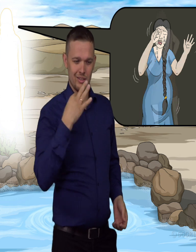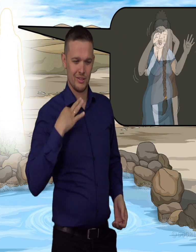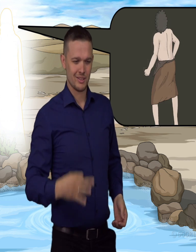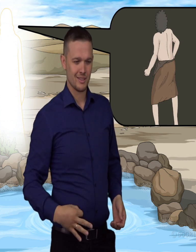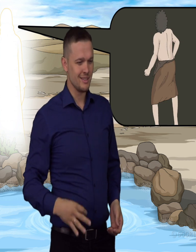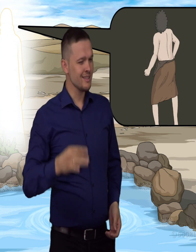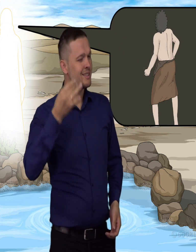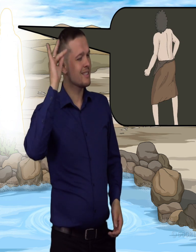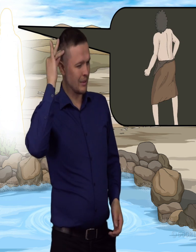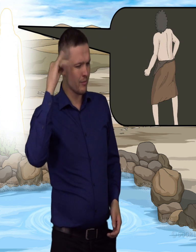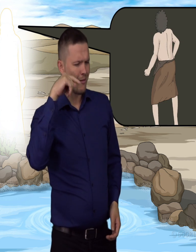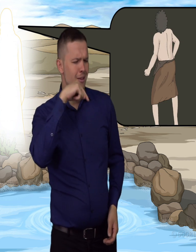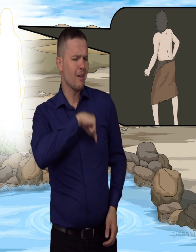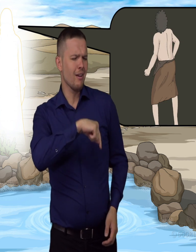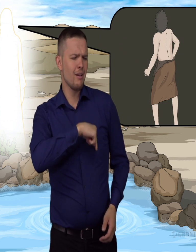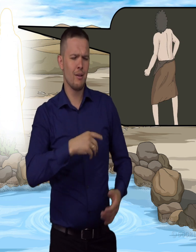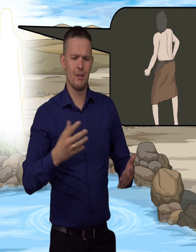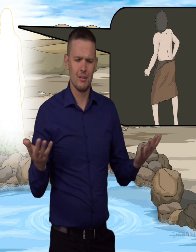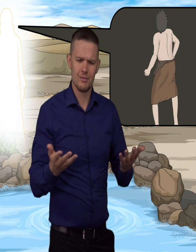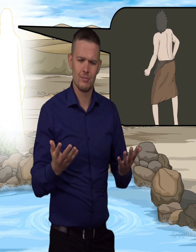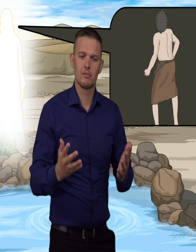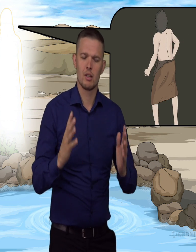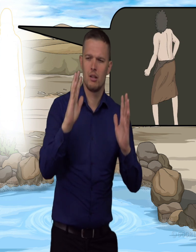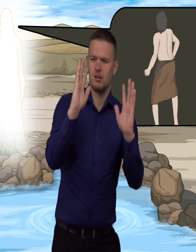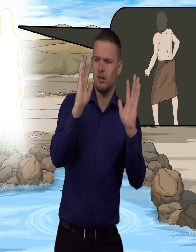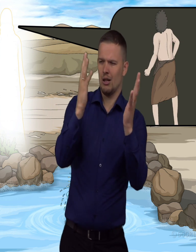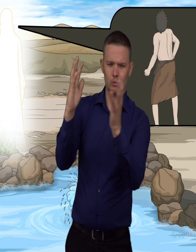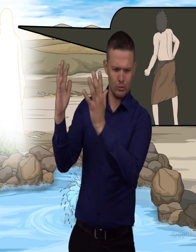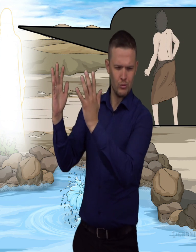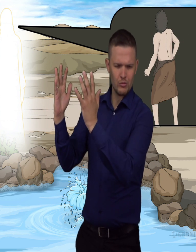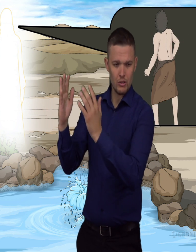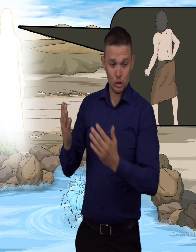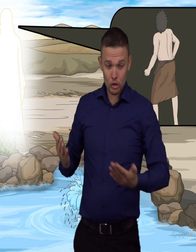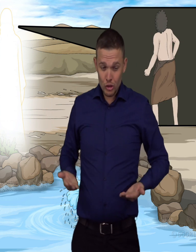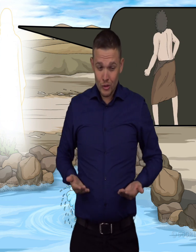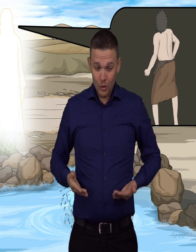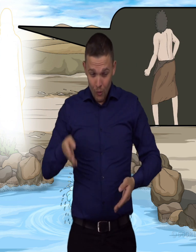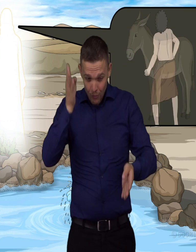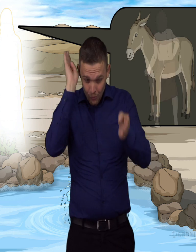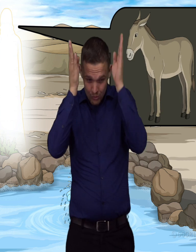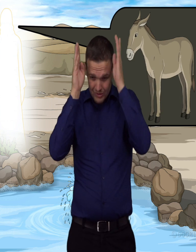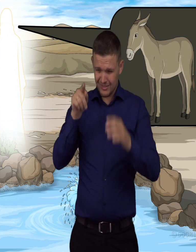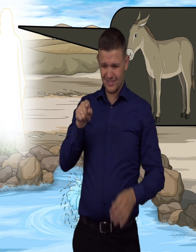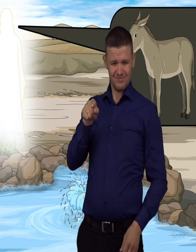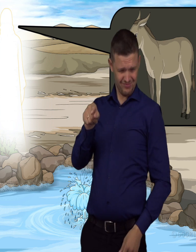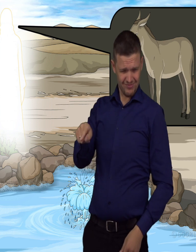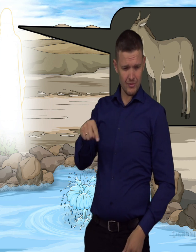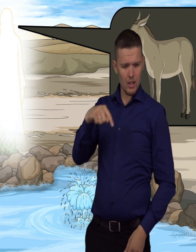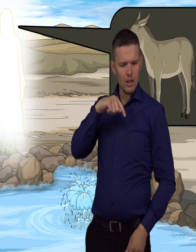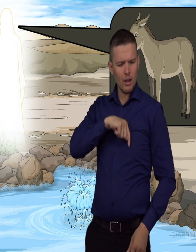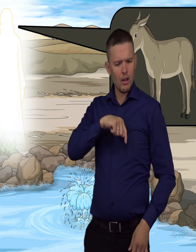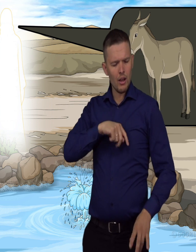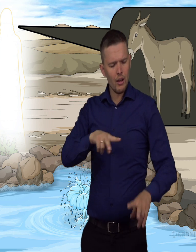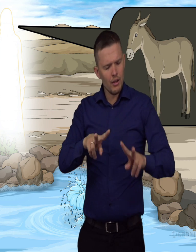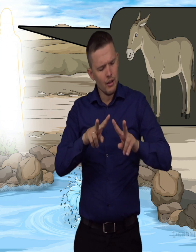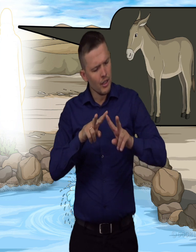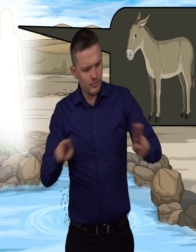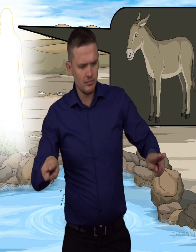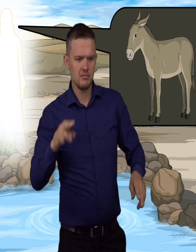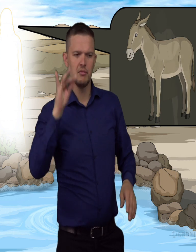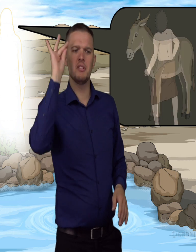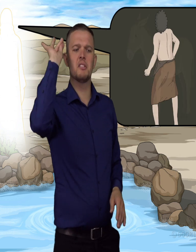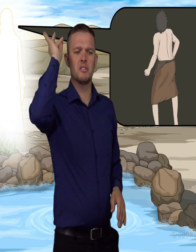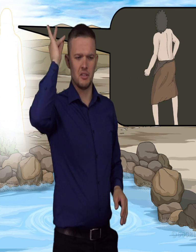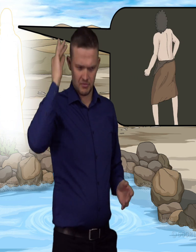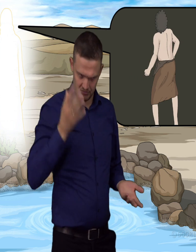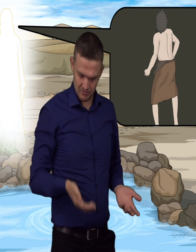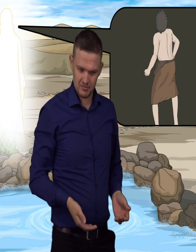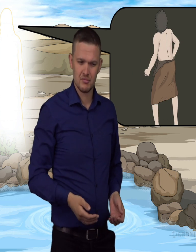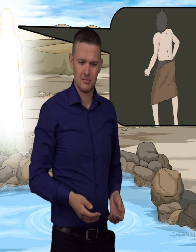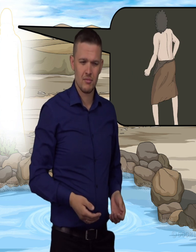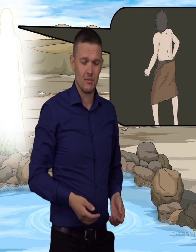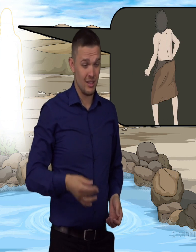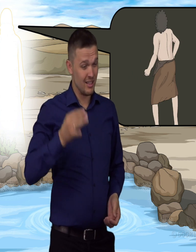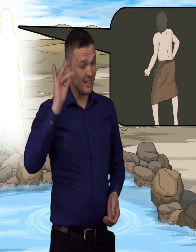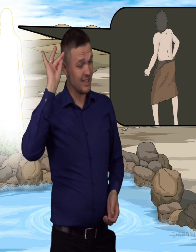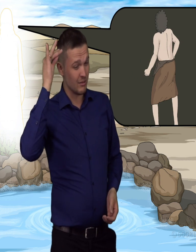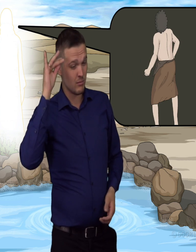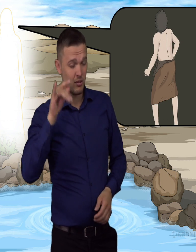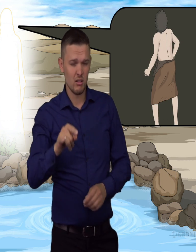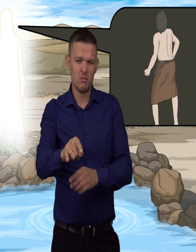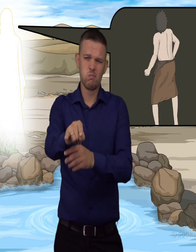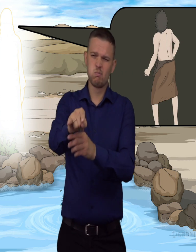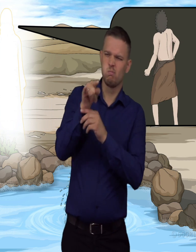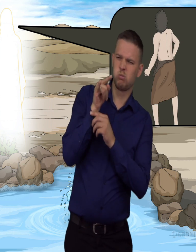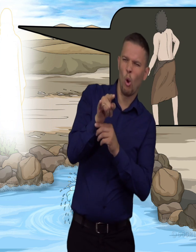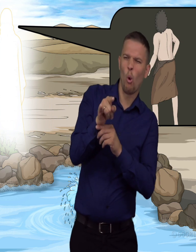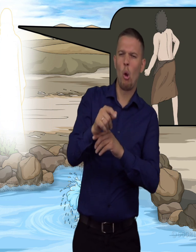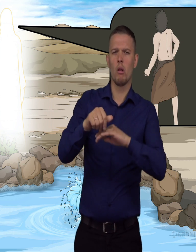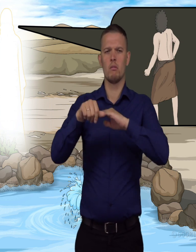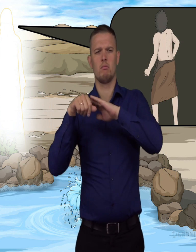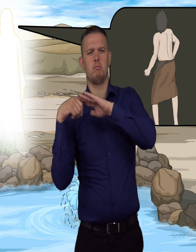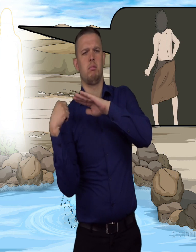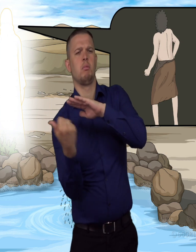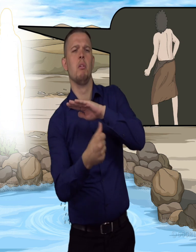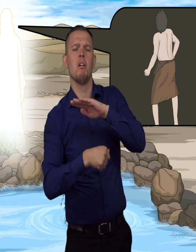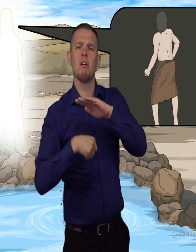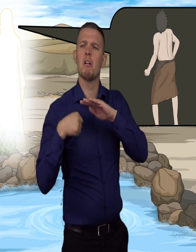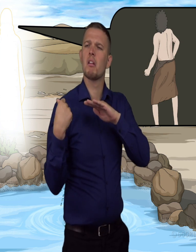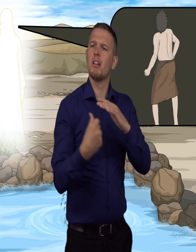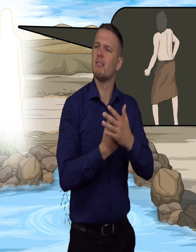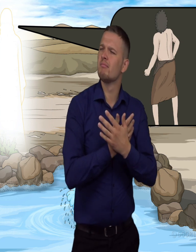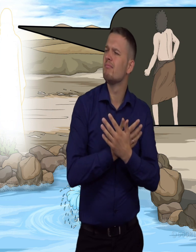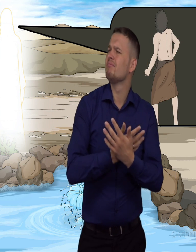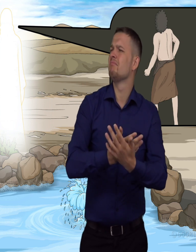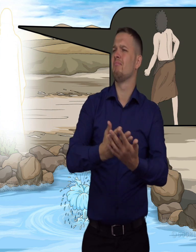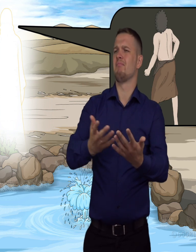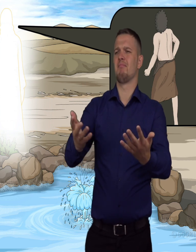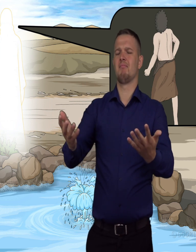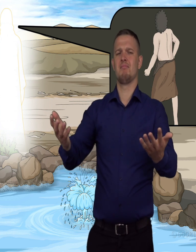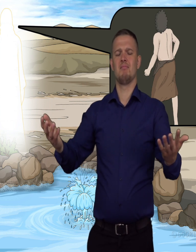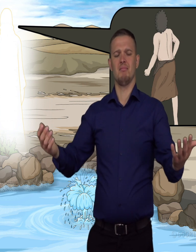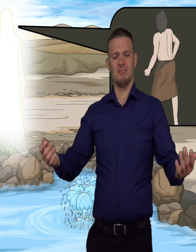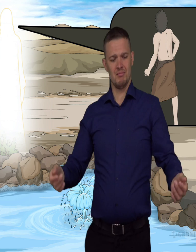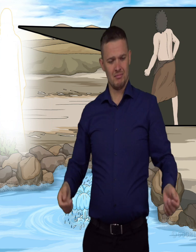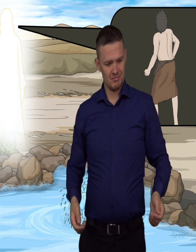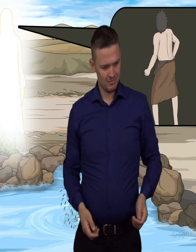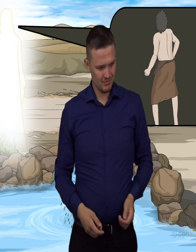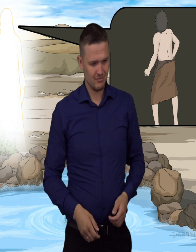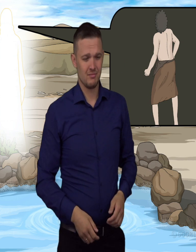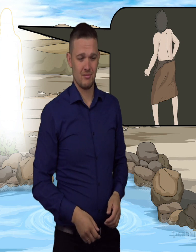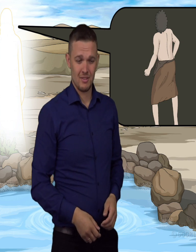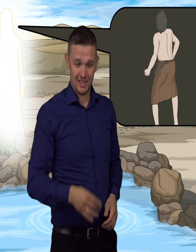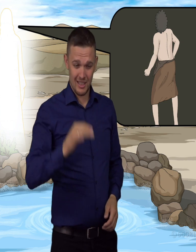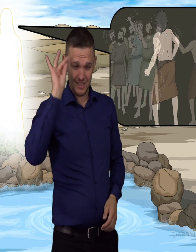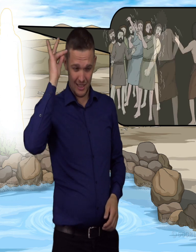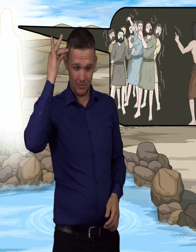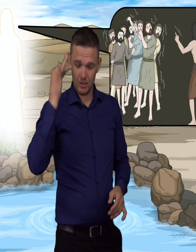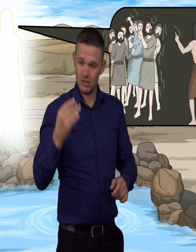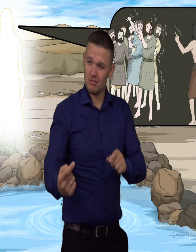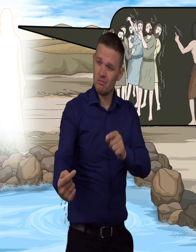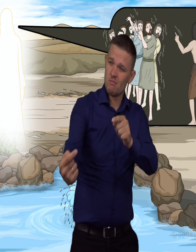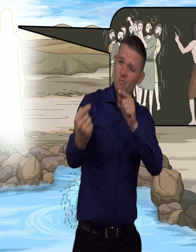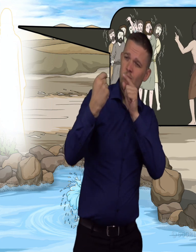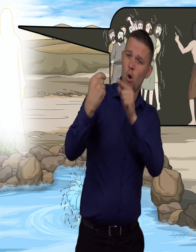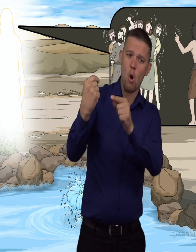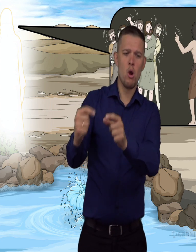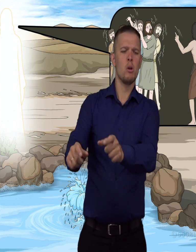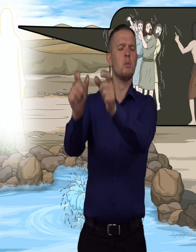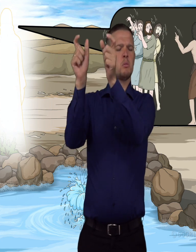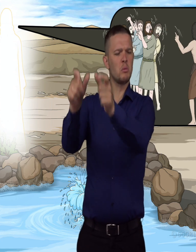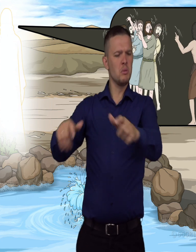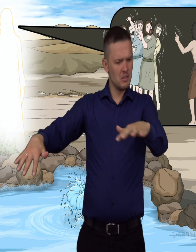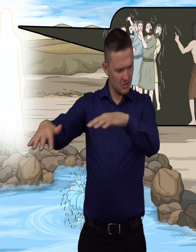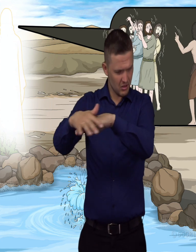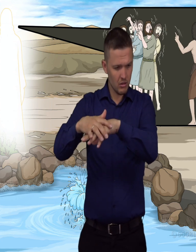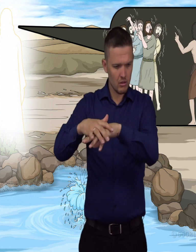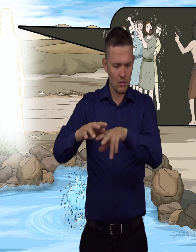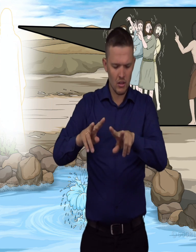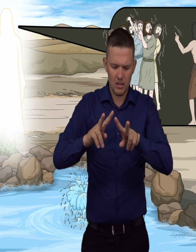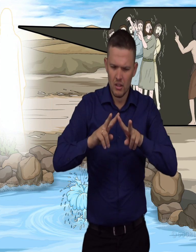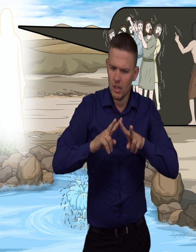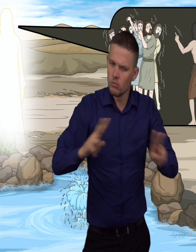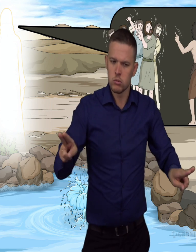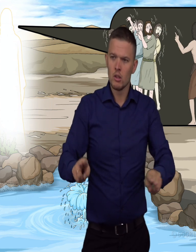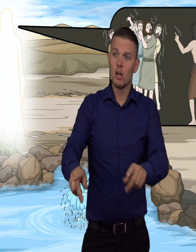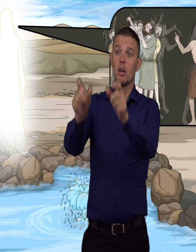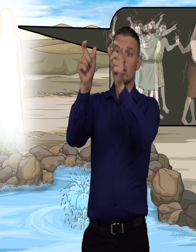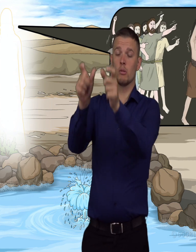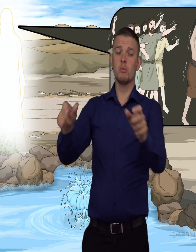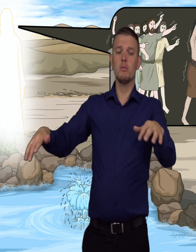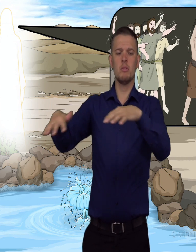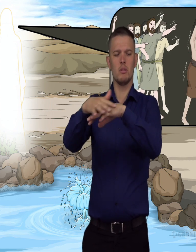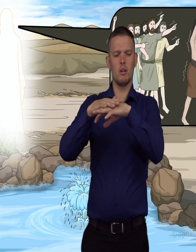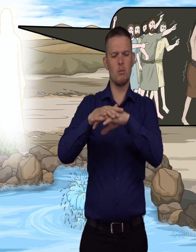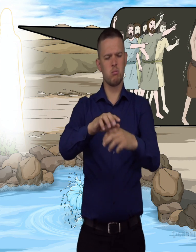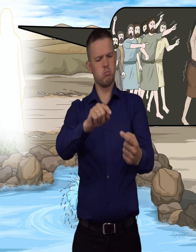He will be a wild donkey of a man, and his hand will be against everyone, and everyone’s hand against him;